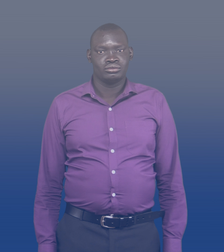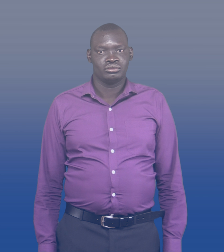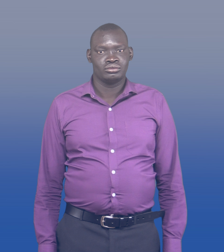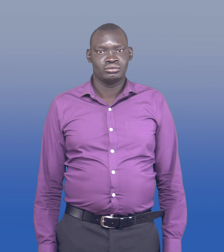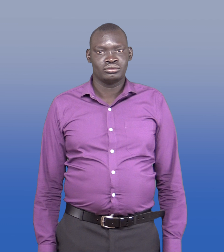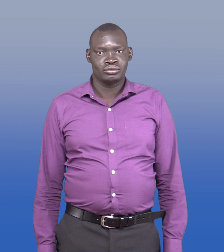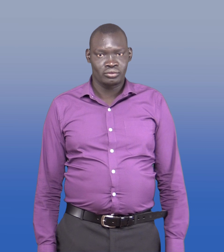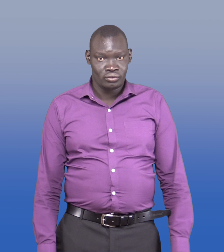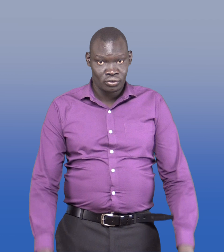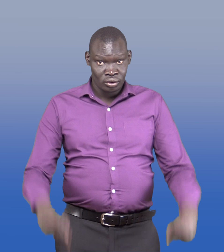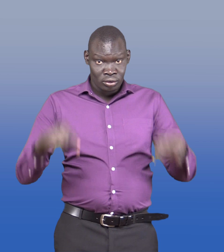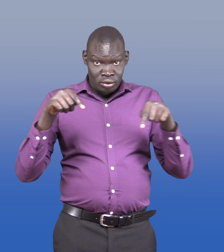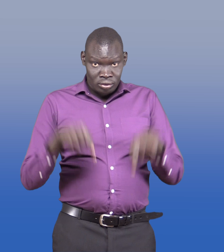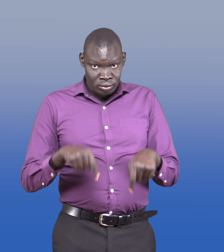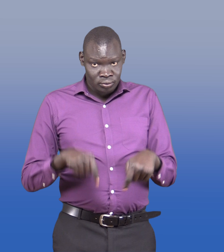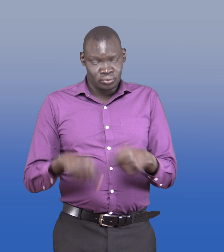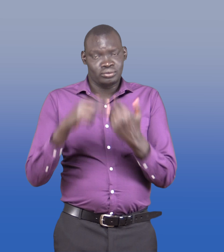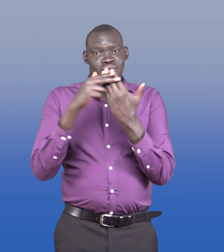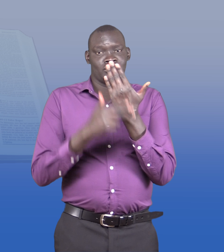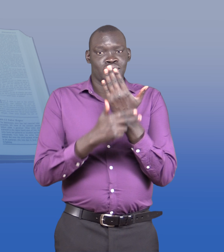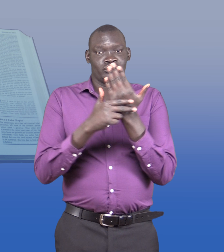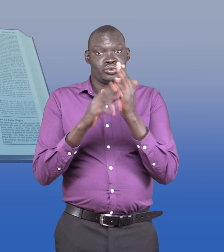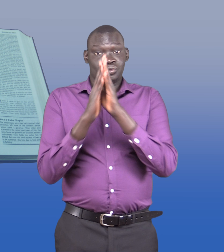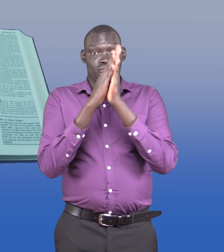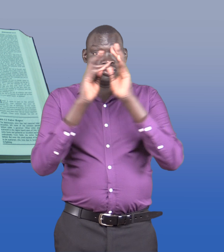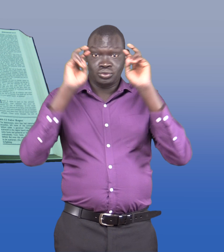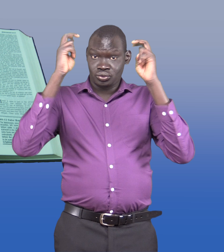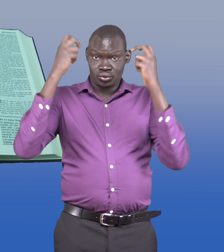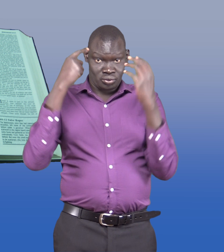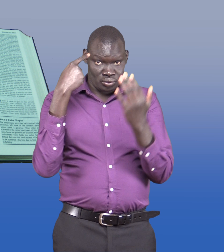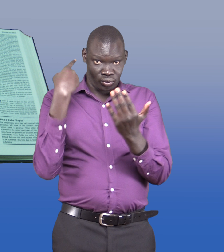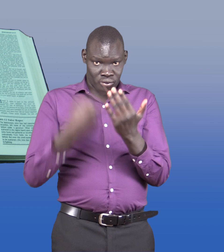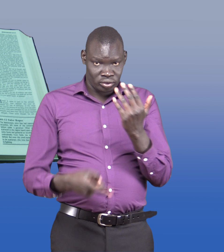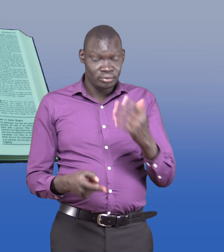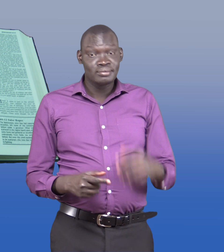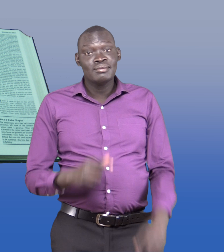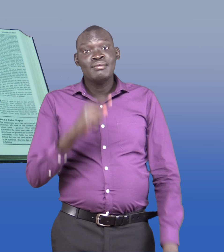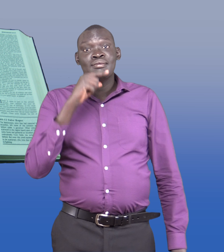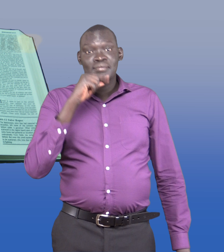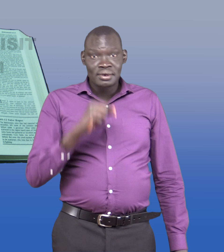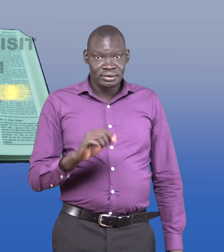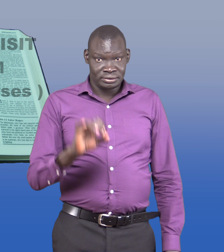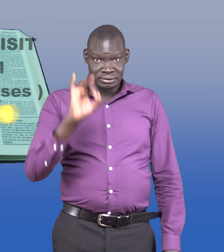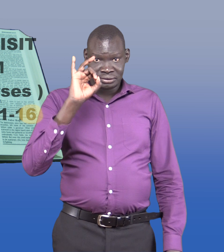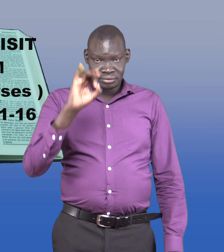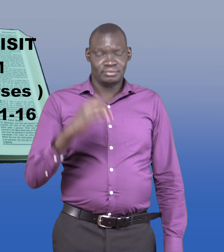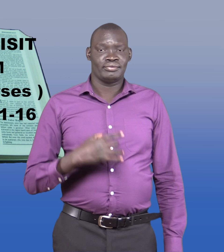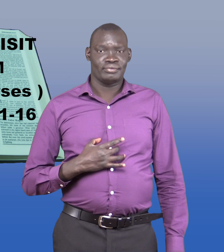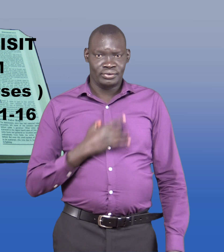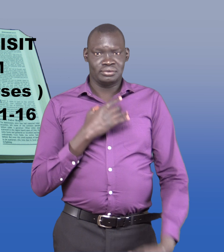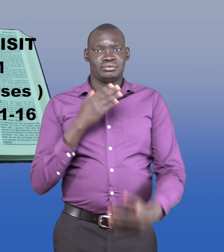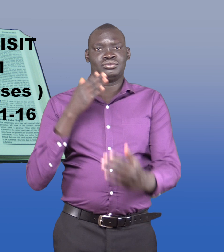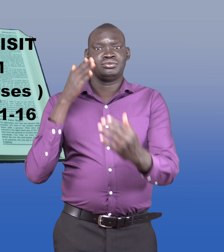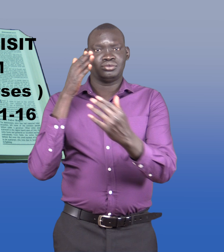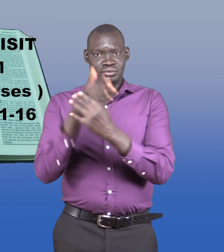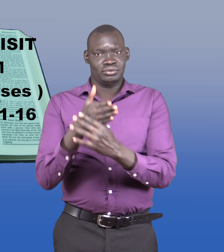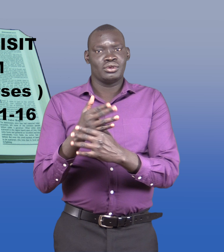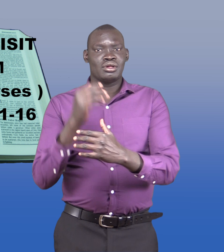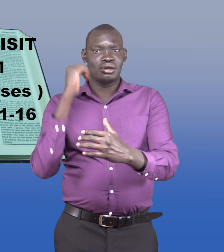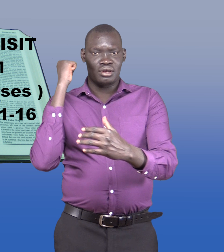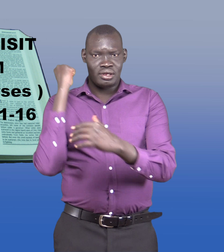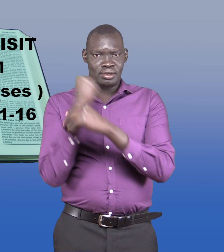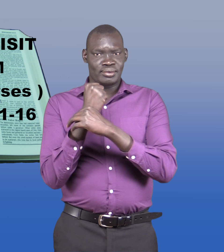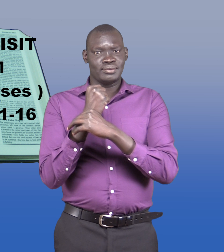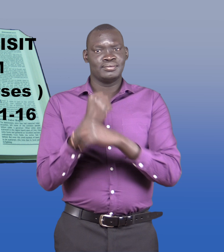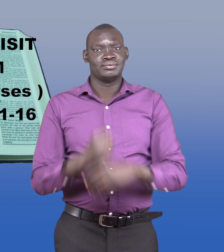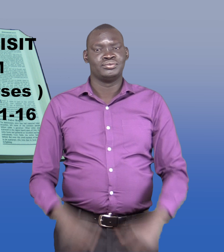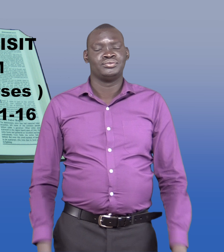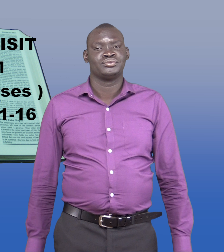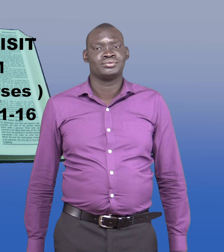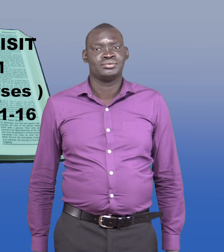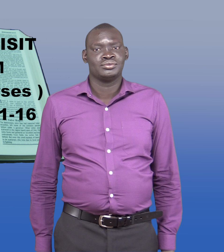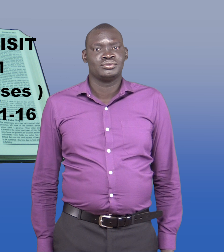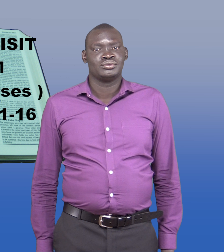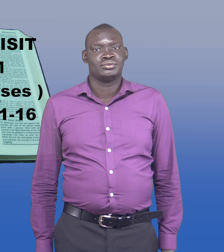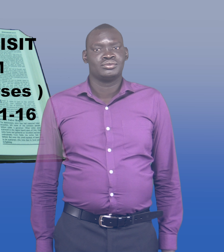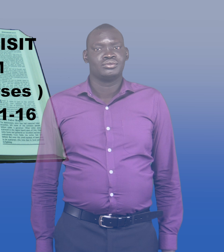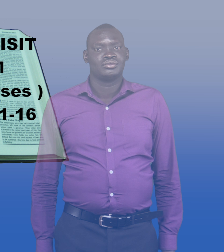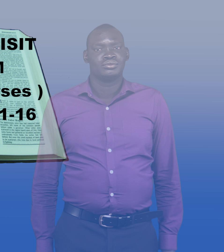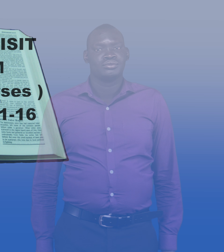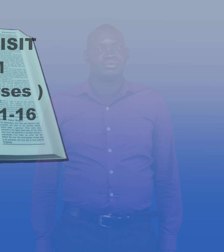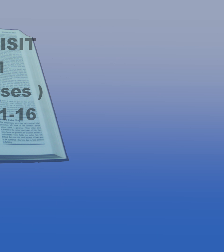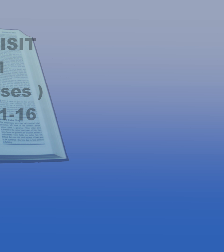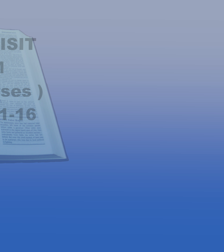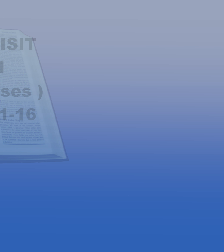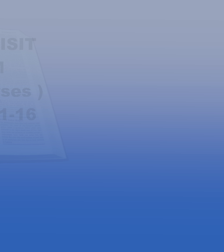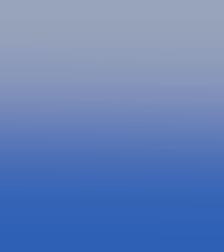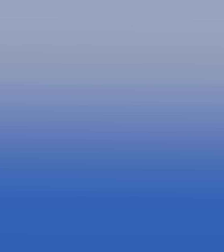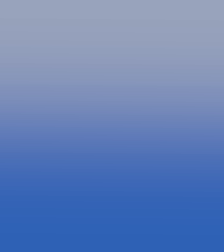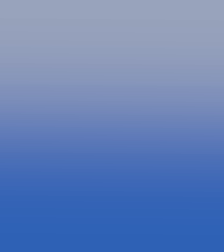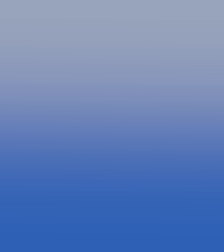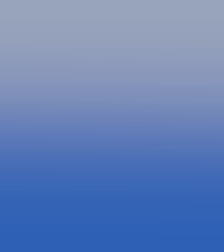Three men visit Abraham